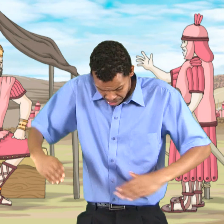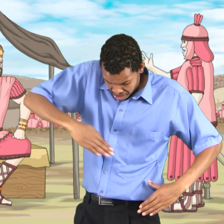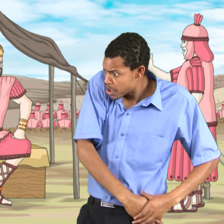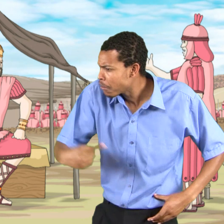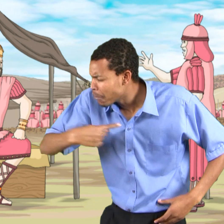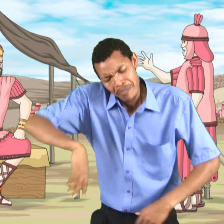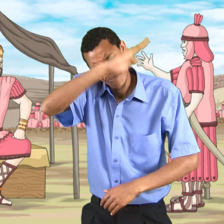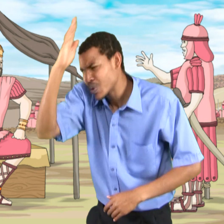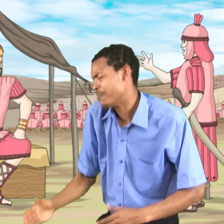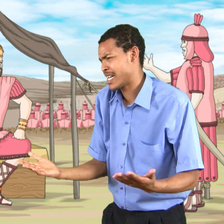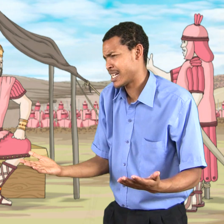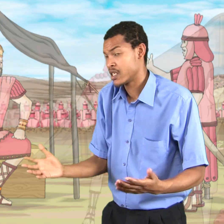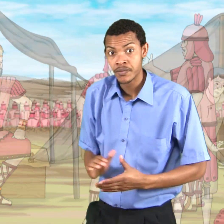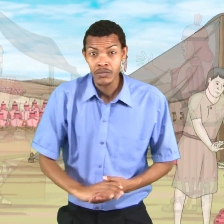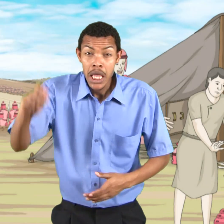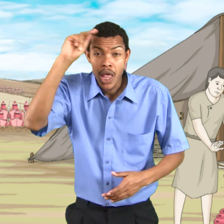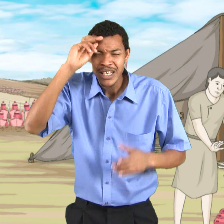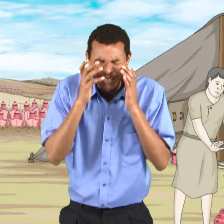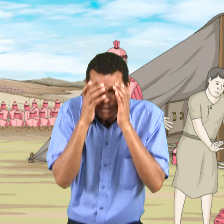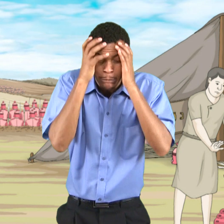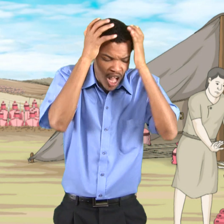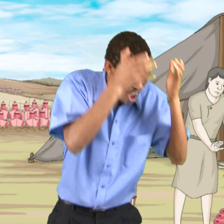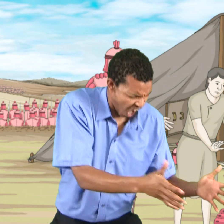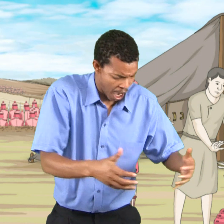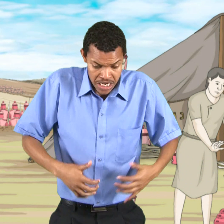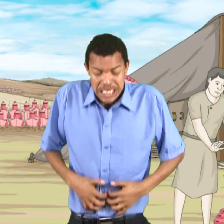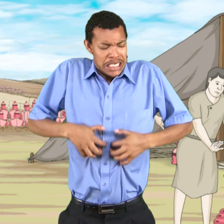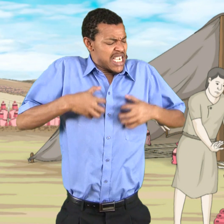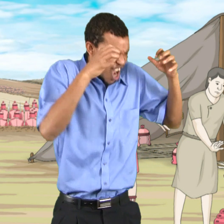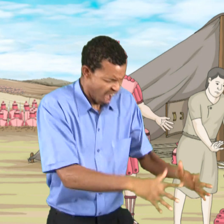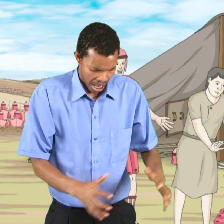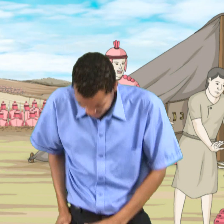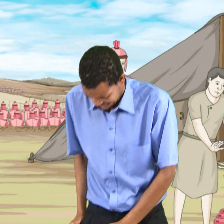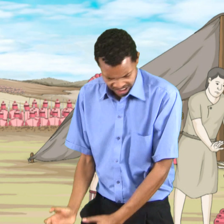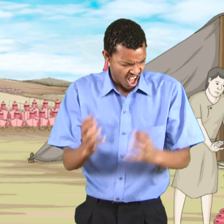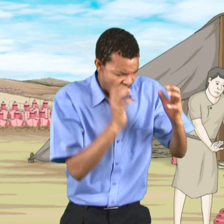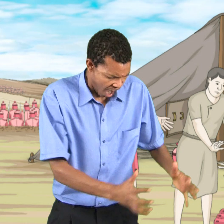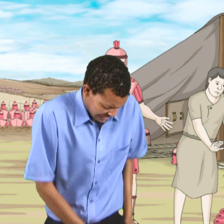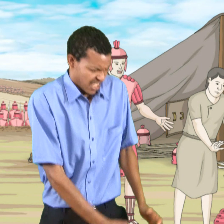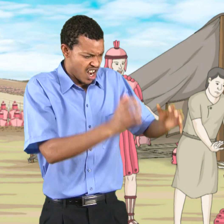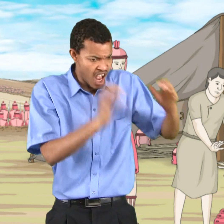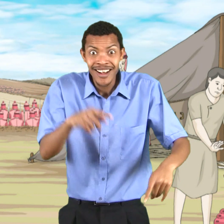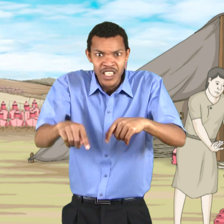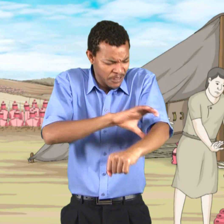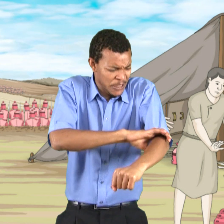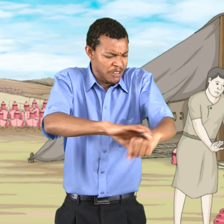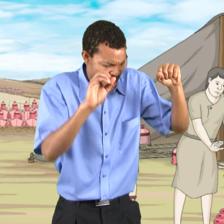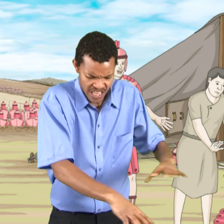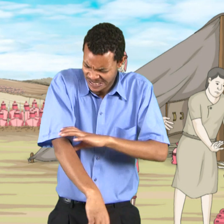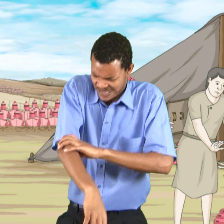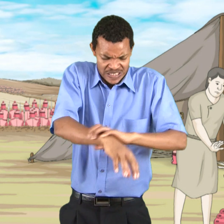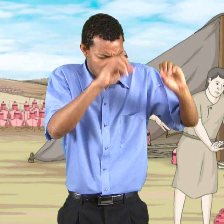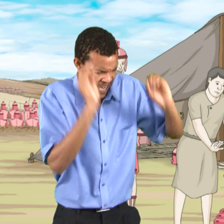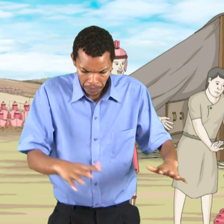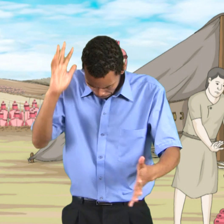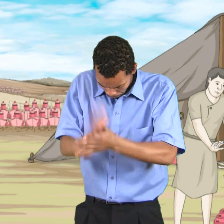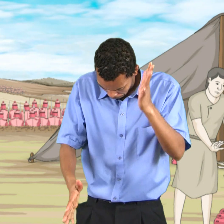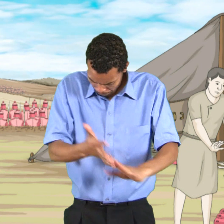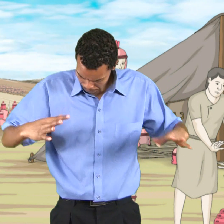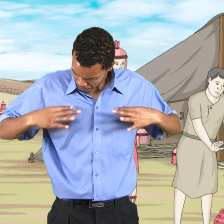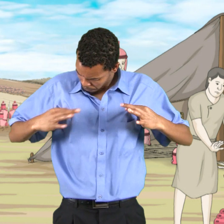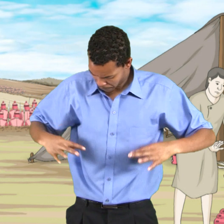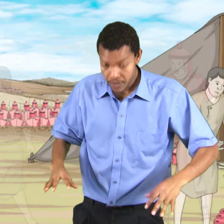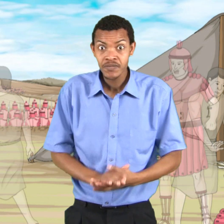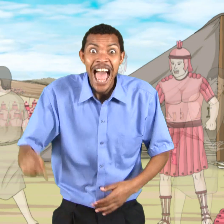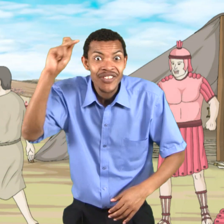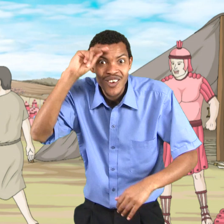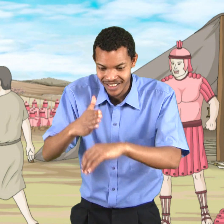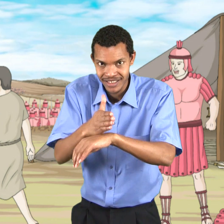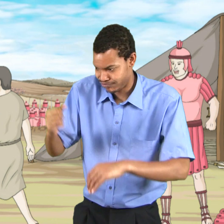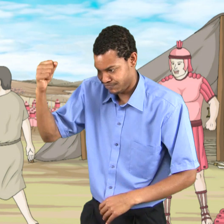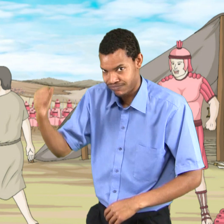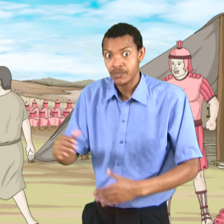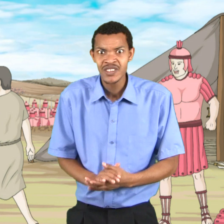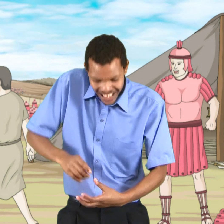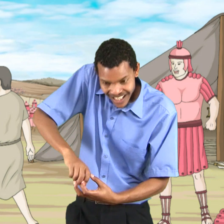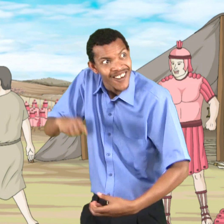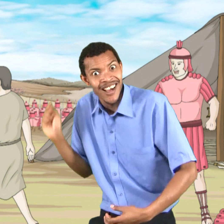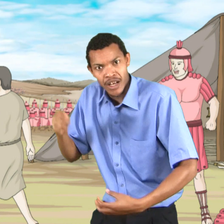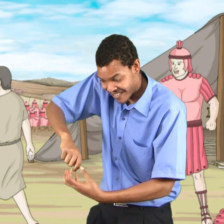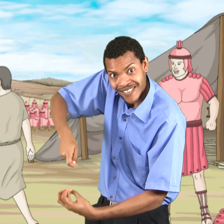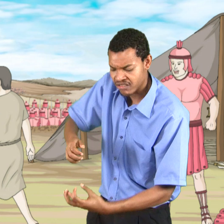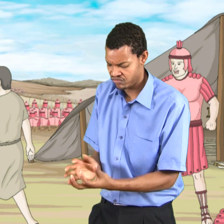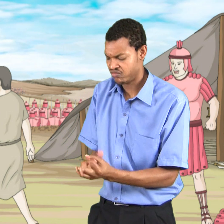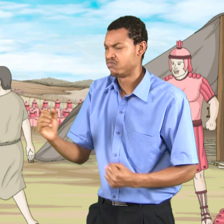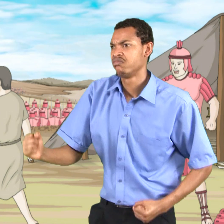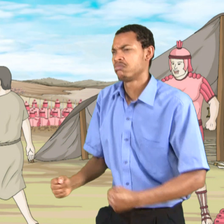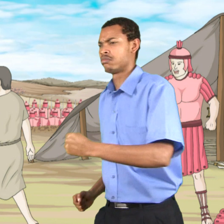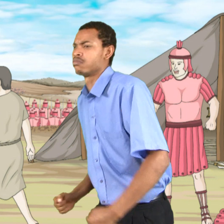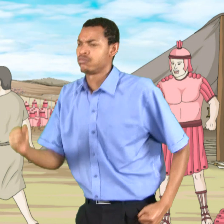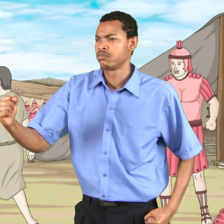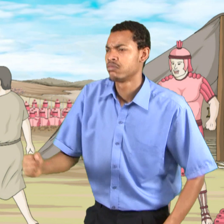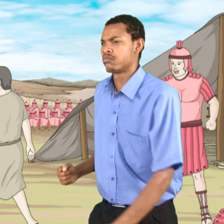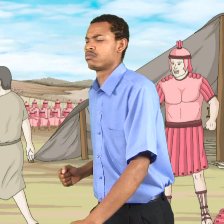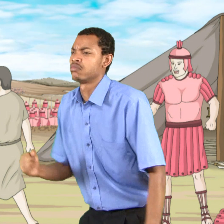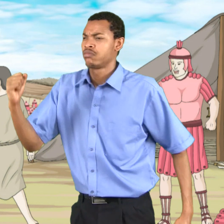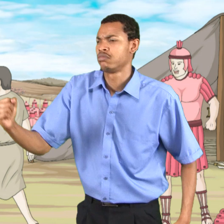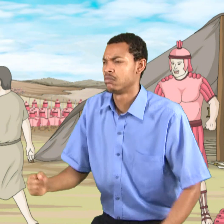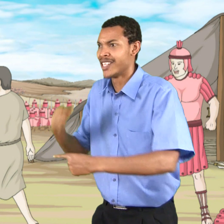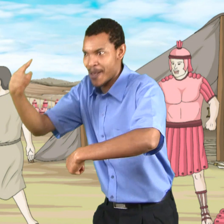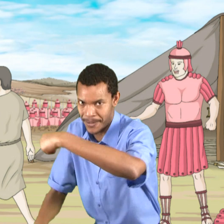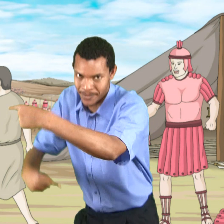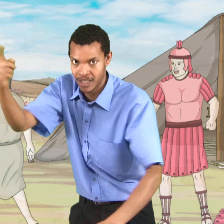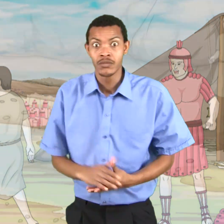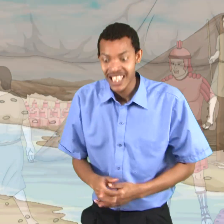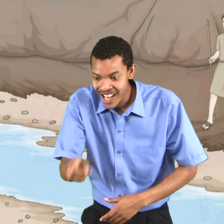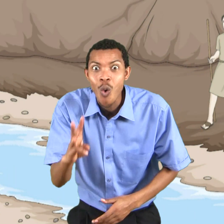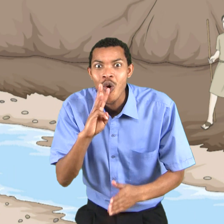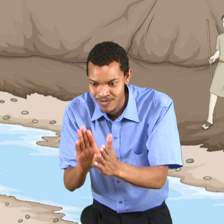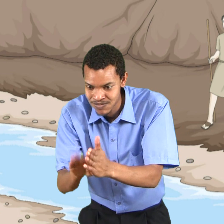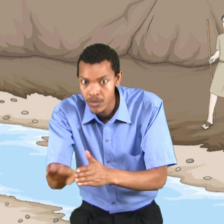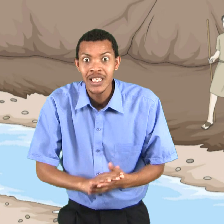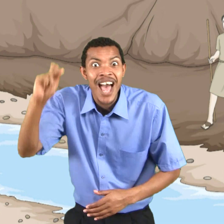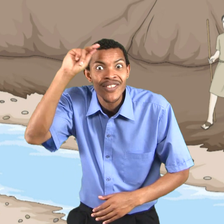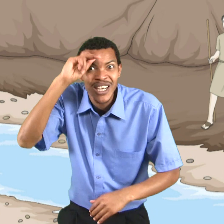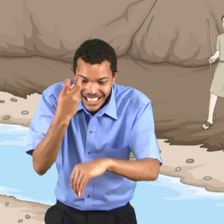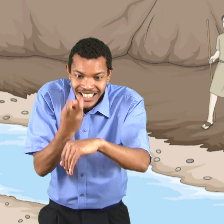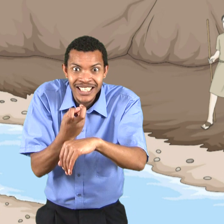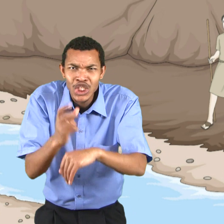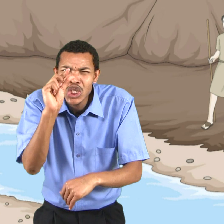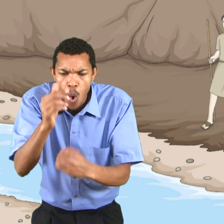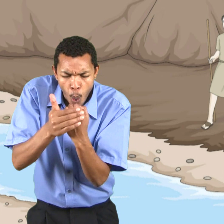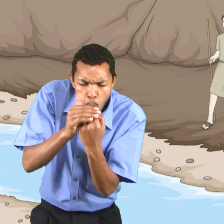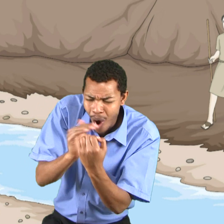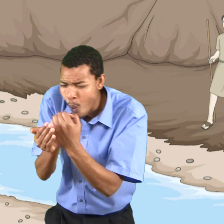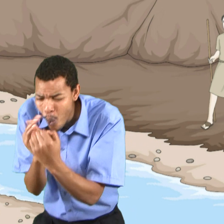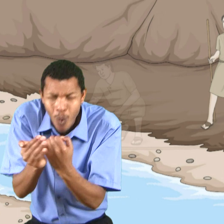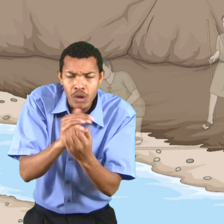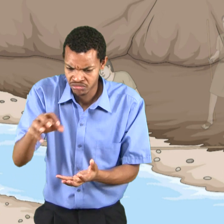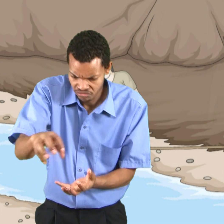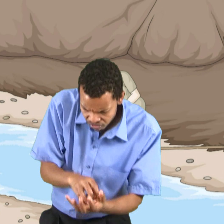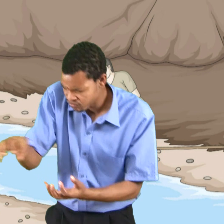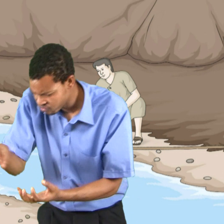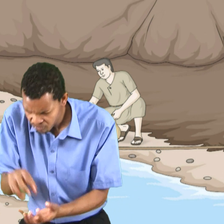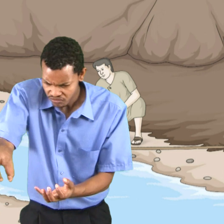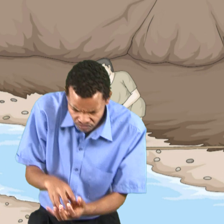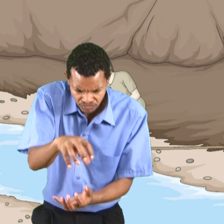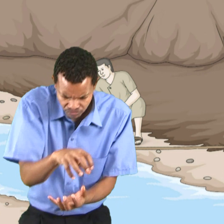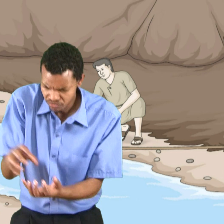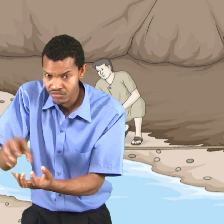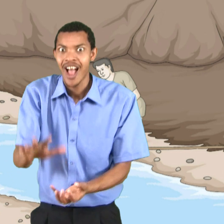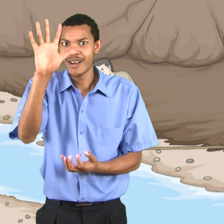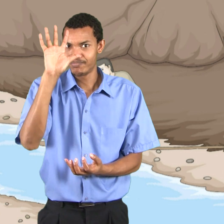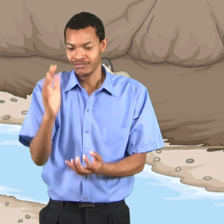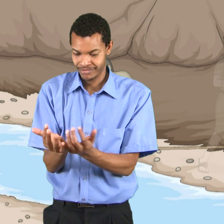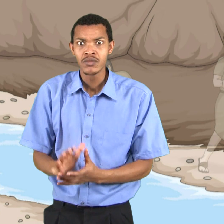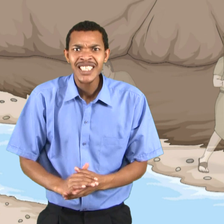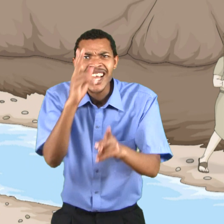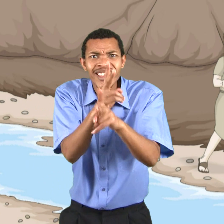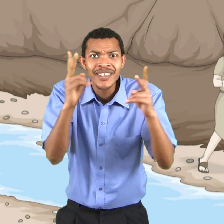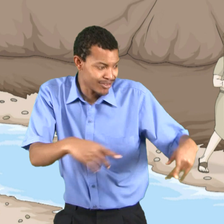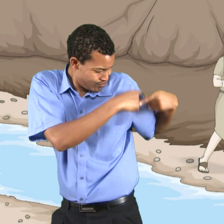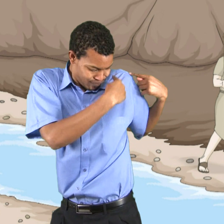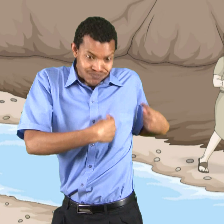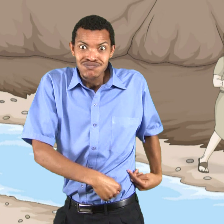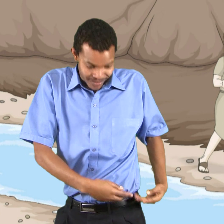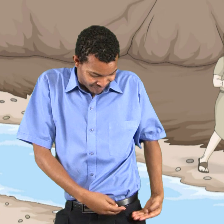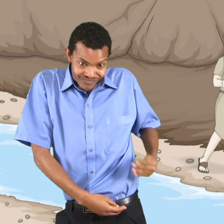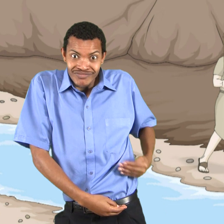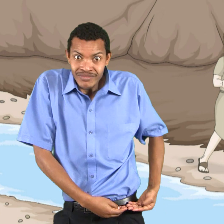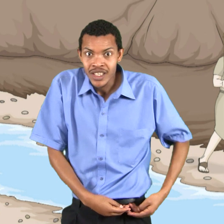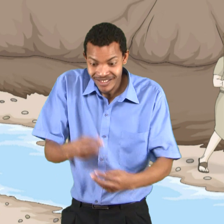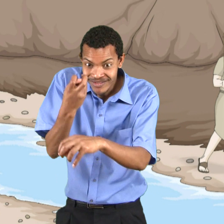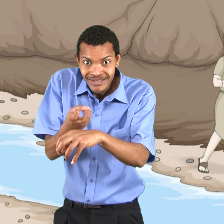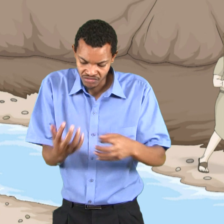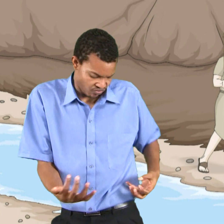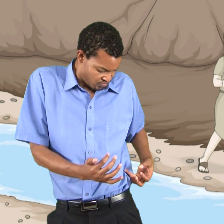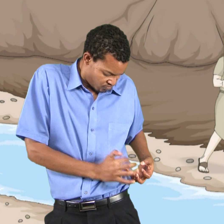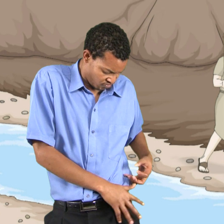So David took them off. And David took his staff in his hand, selected five smooth stones from the brook, and put them in the pouch of his shepherd’s bag. And with his sling in hand, he approached the Philistine.